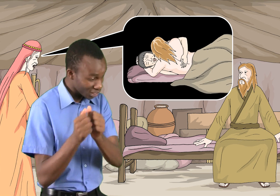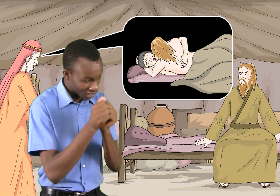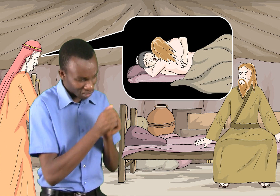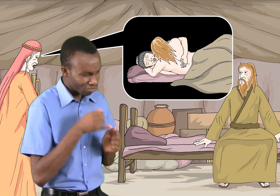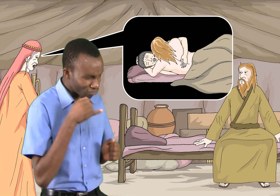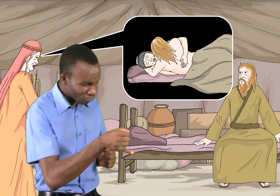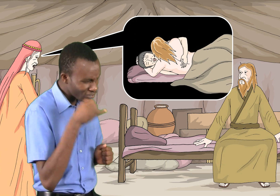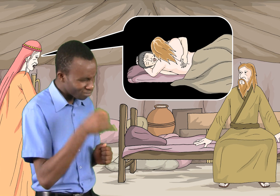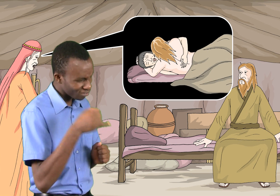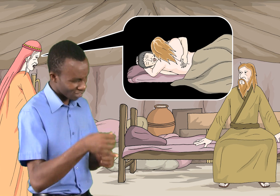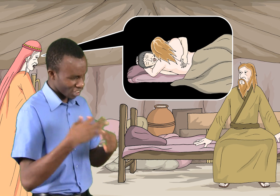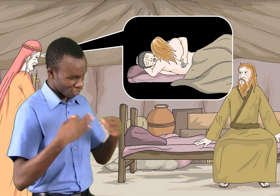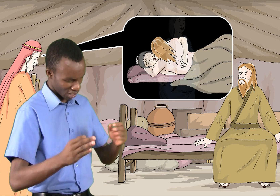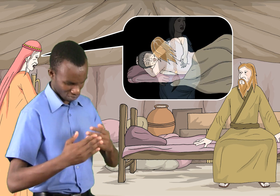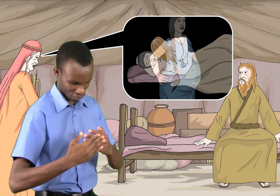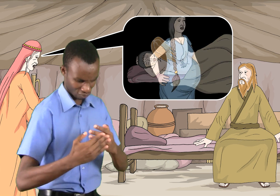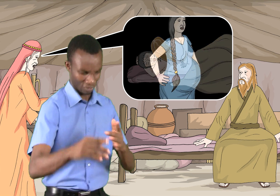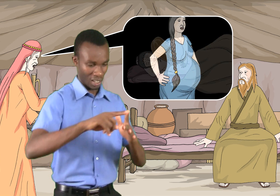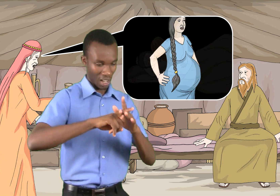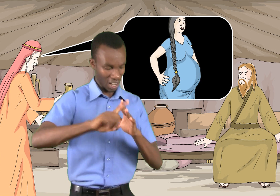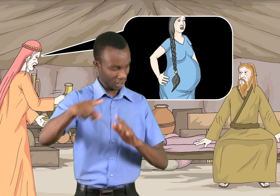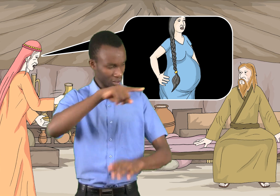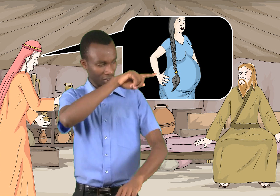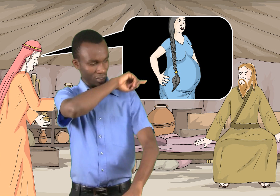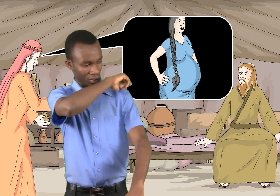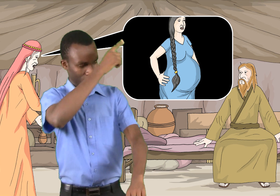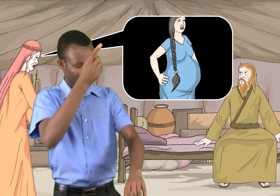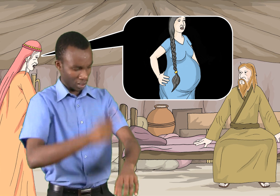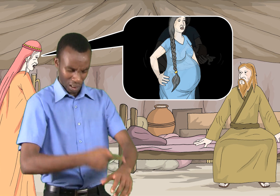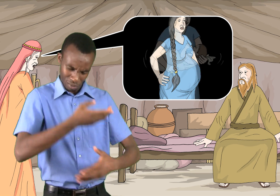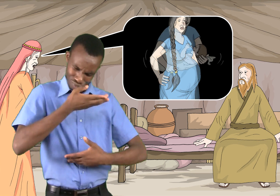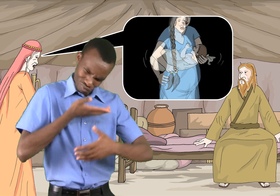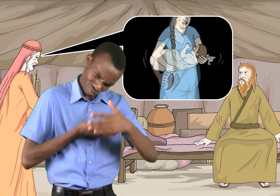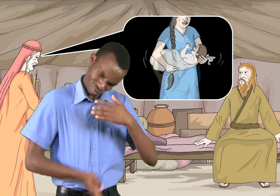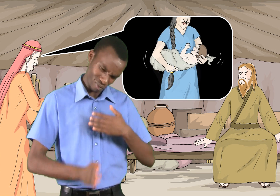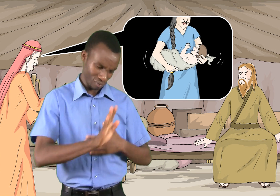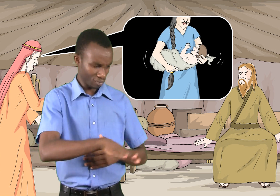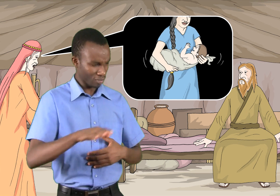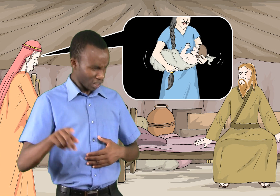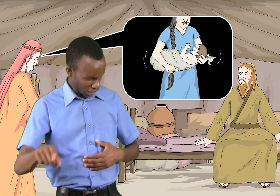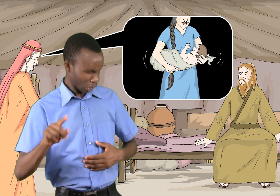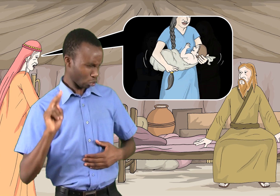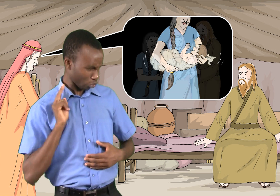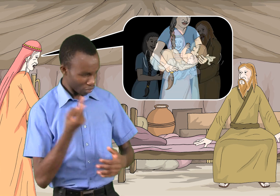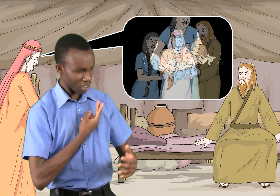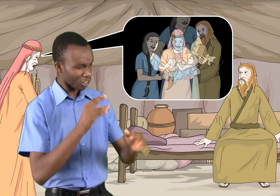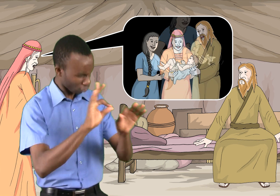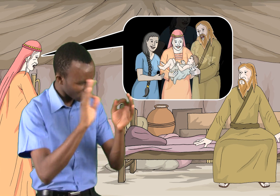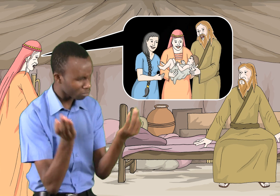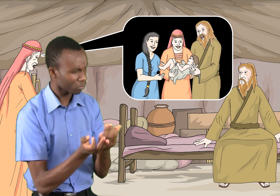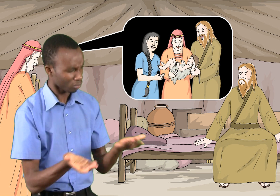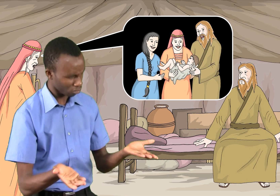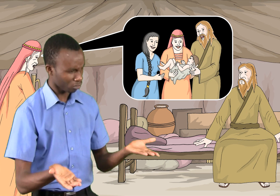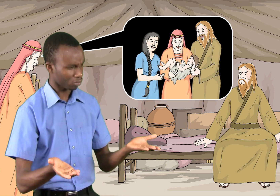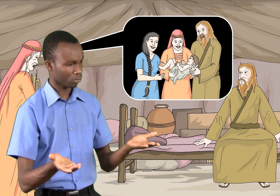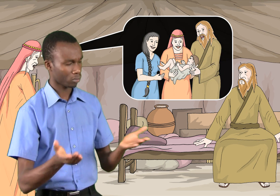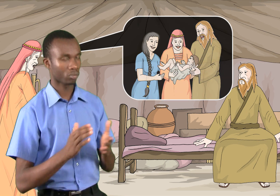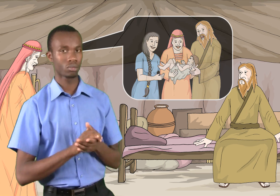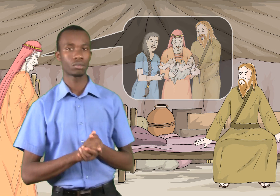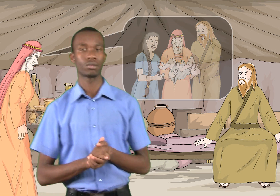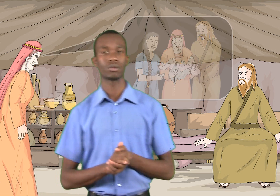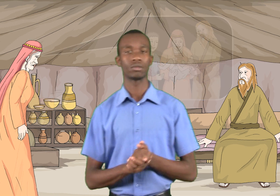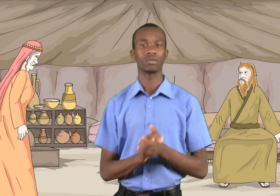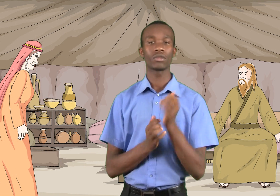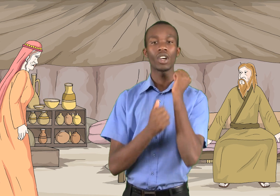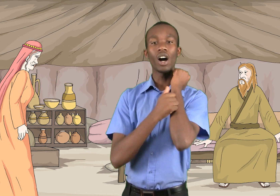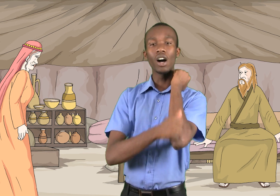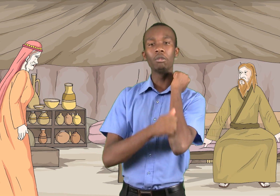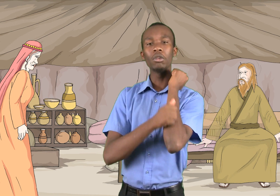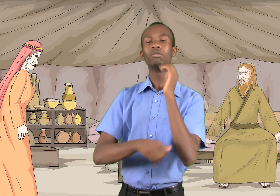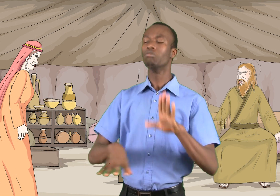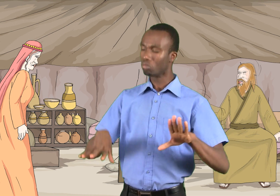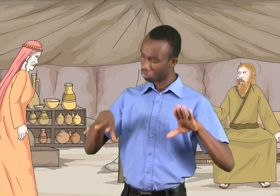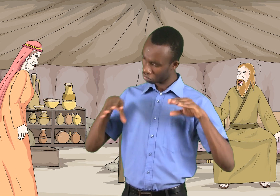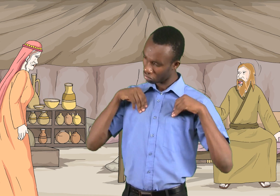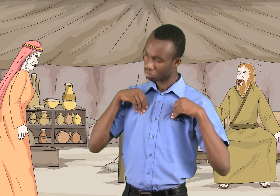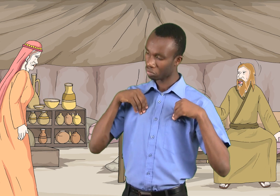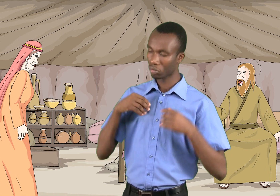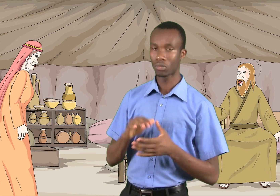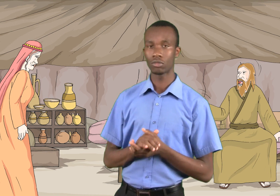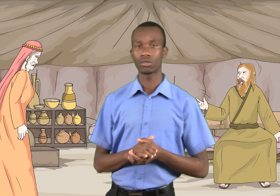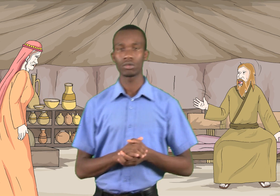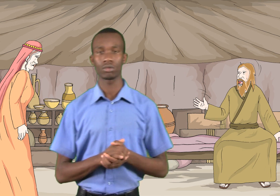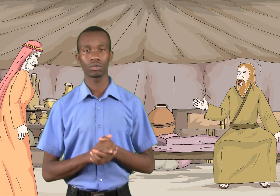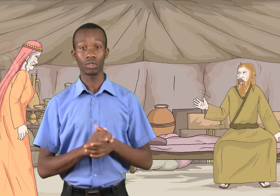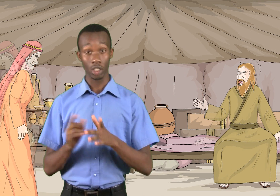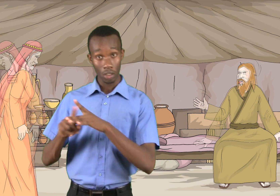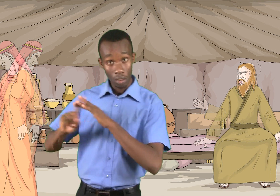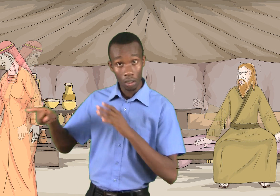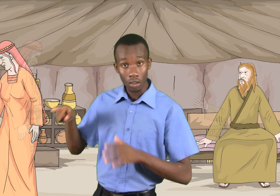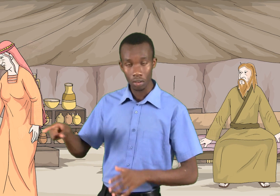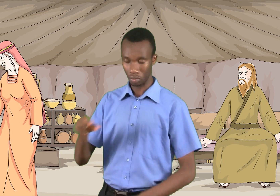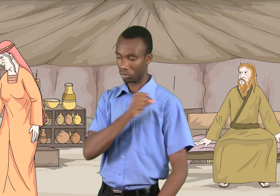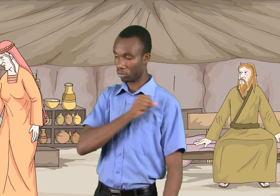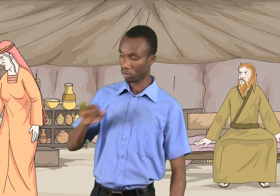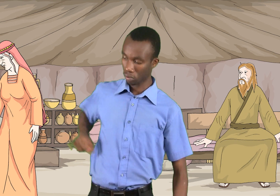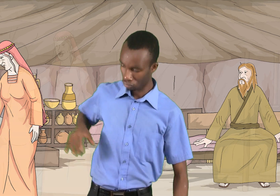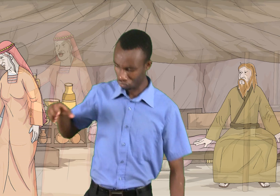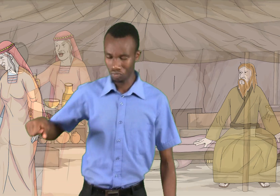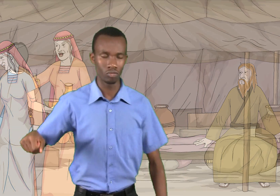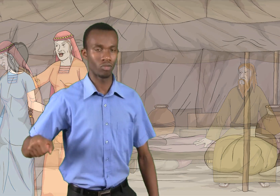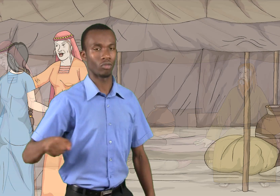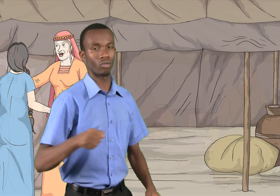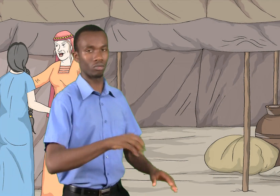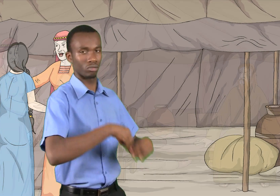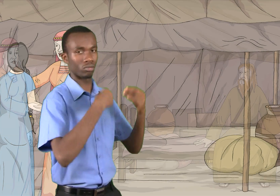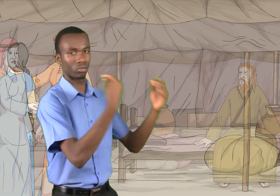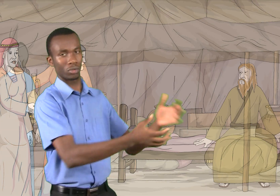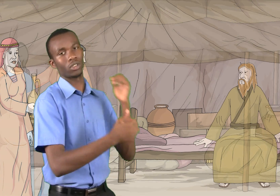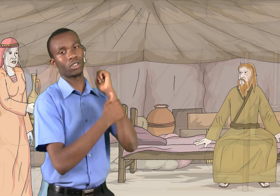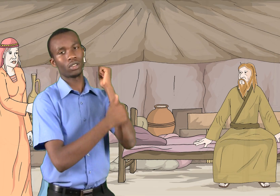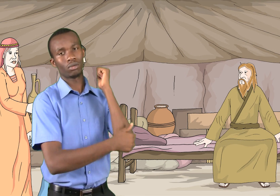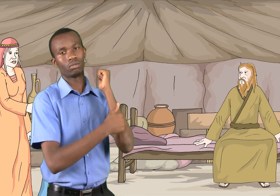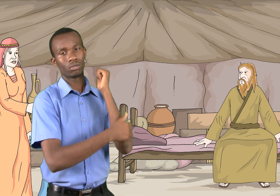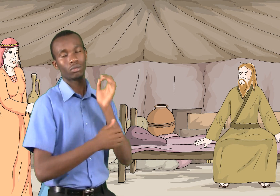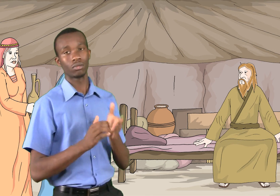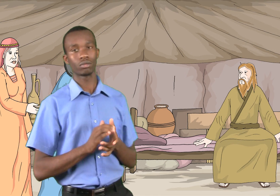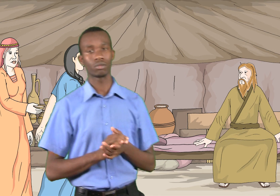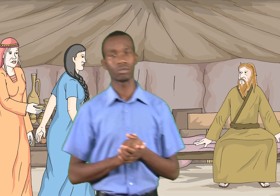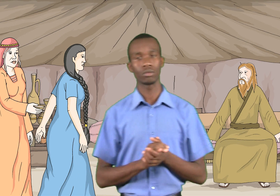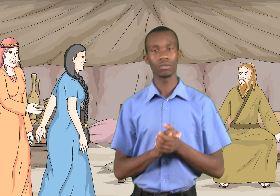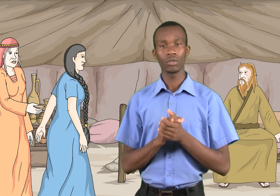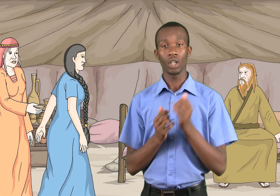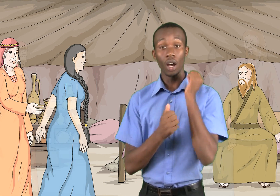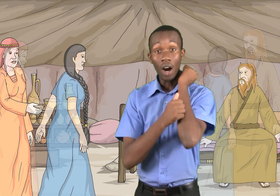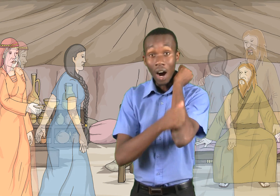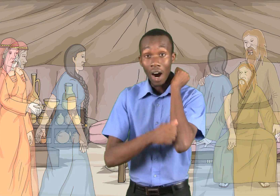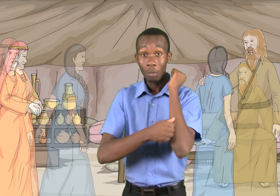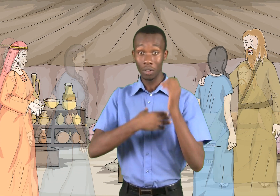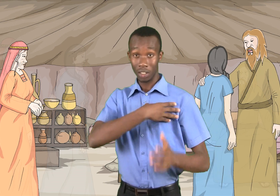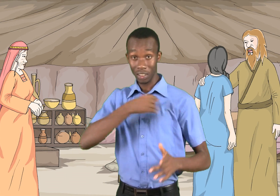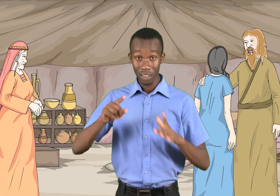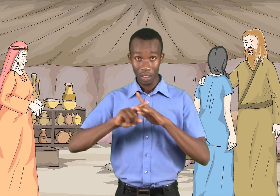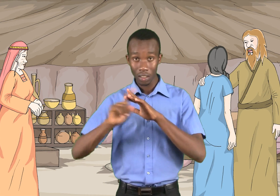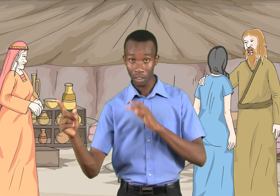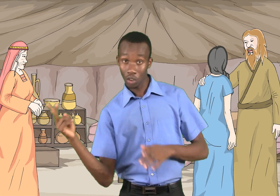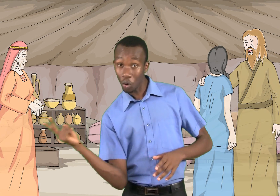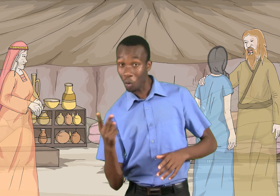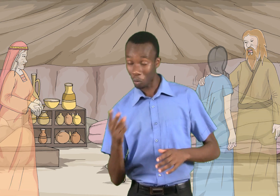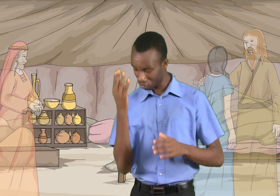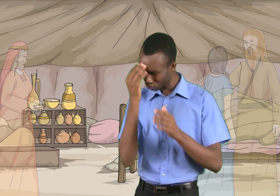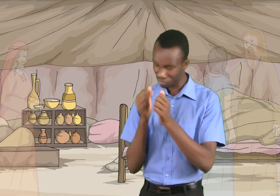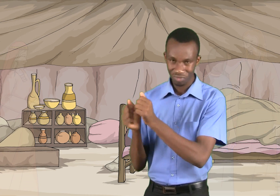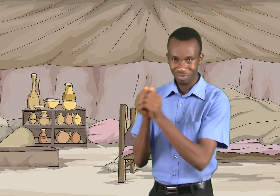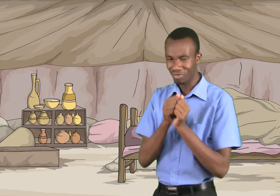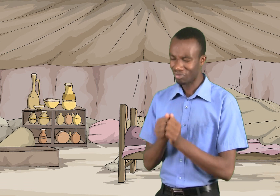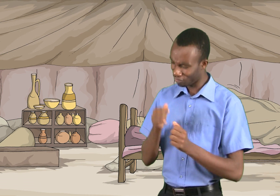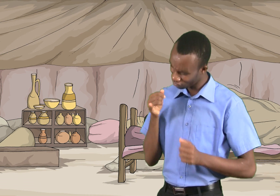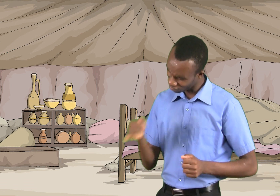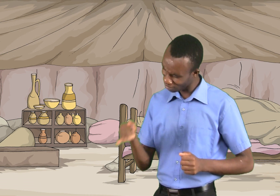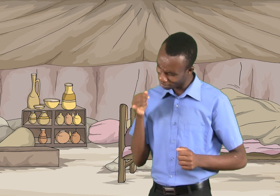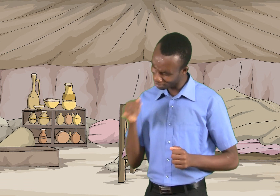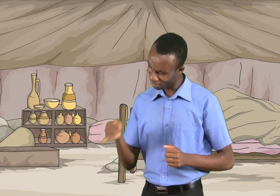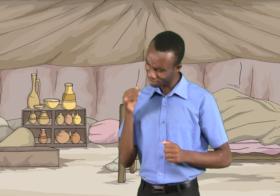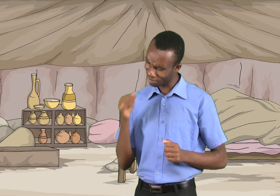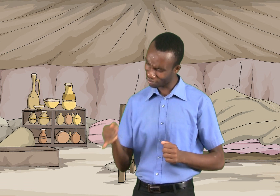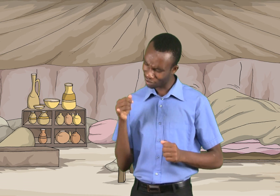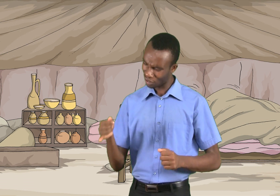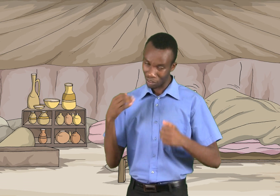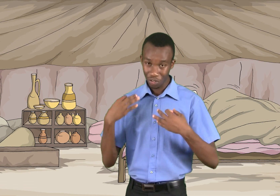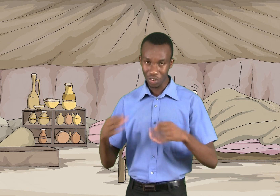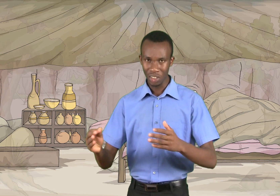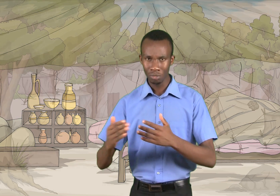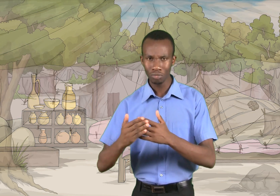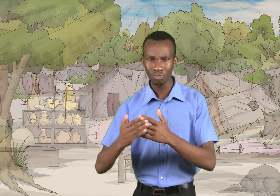perhaps I can build a family by her.” And Abram listened to the voice of Sarai. So after he had lived in Canaan for ten years, his wife Sarai took her Egyptian maidservant Hagar and gave her to Abram to be his wife.